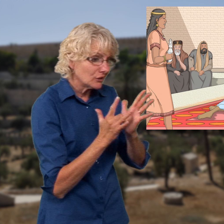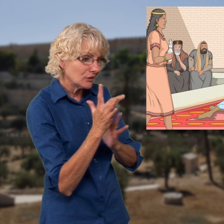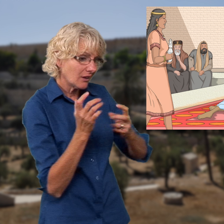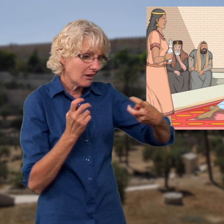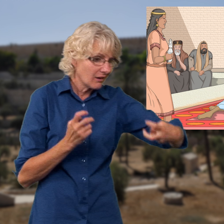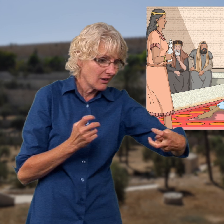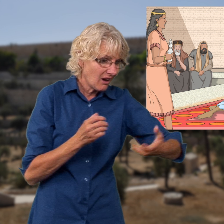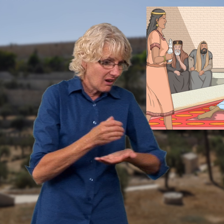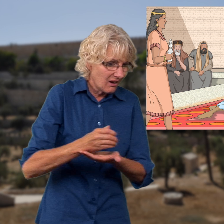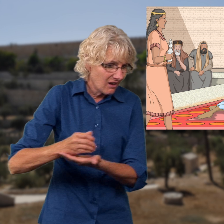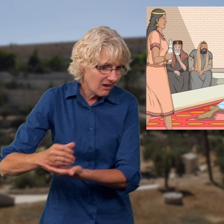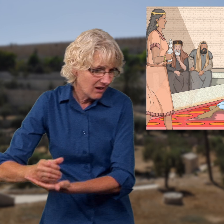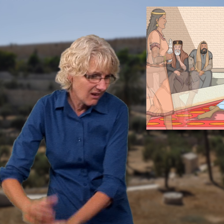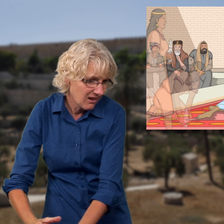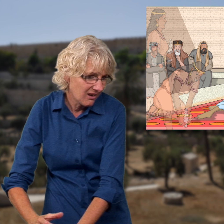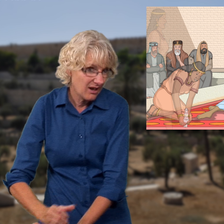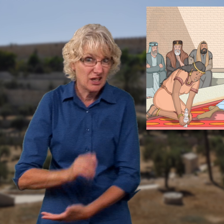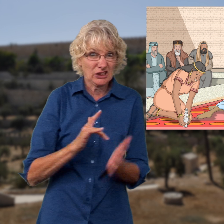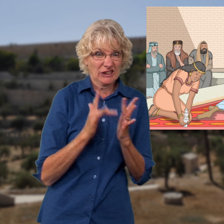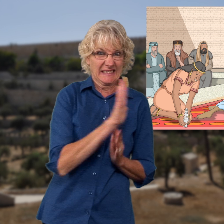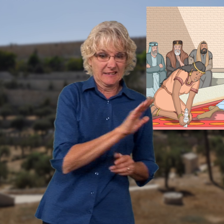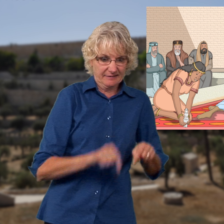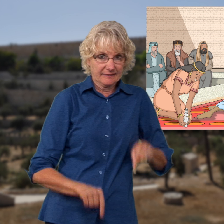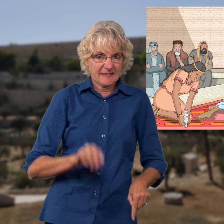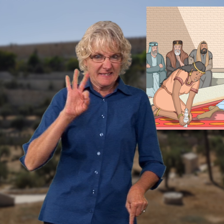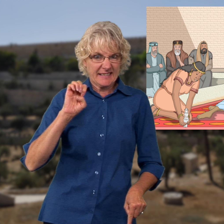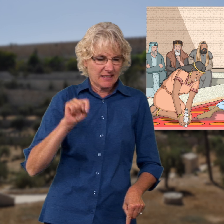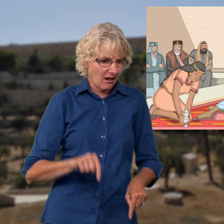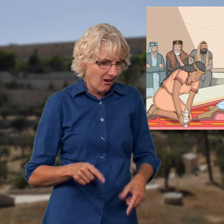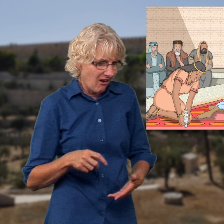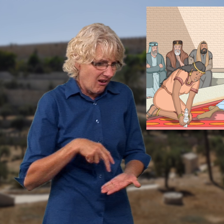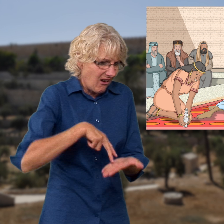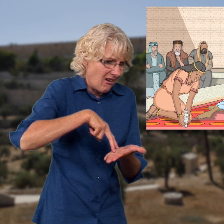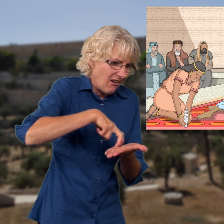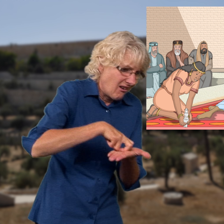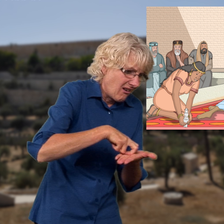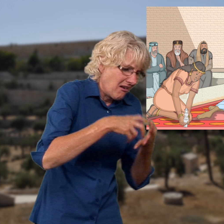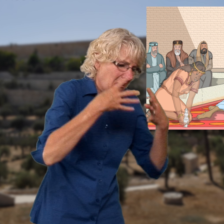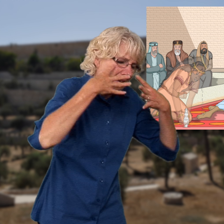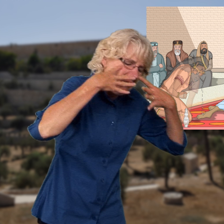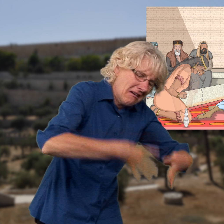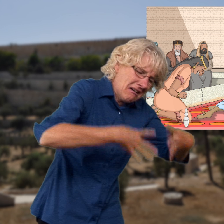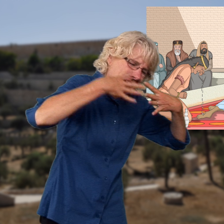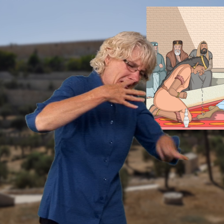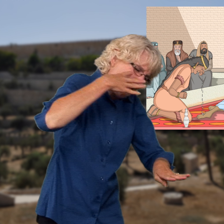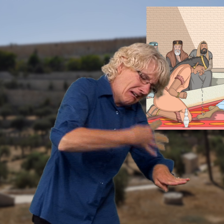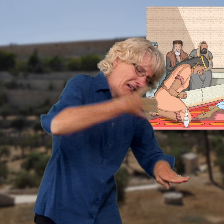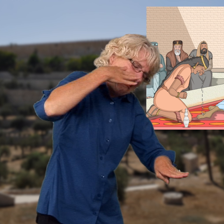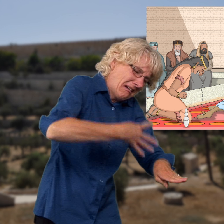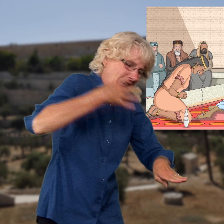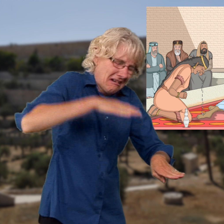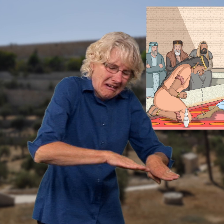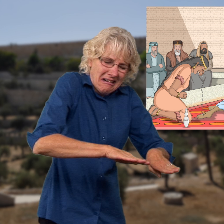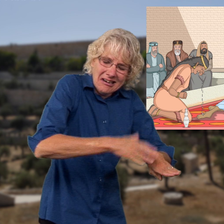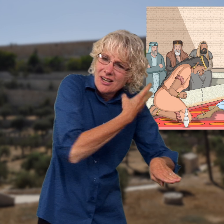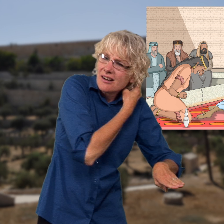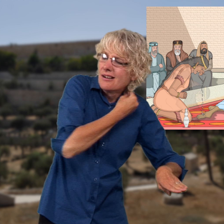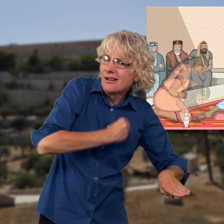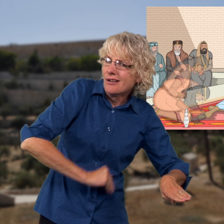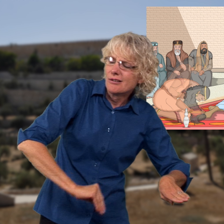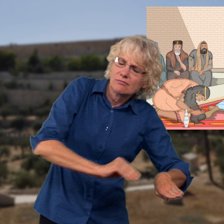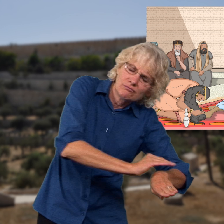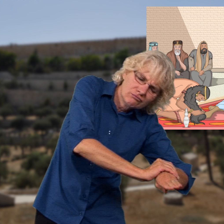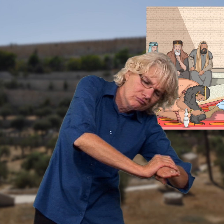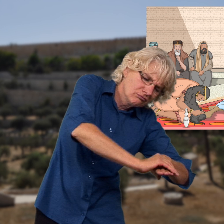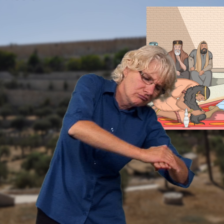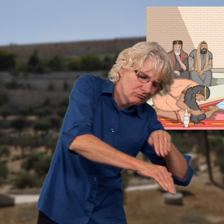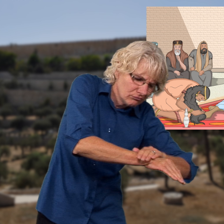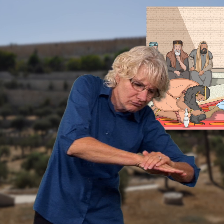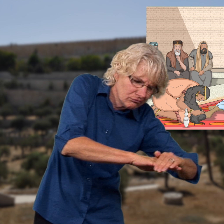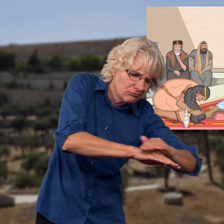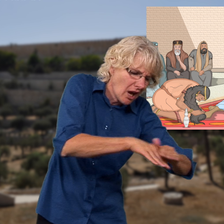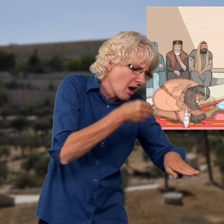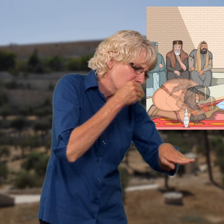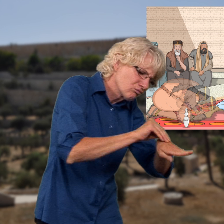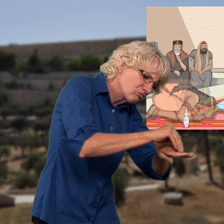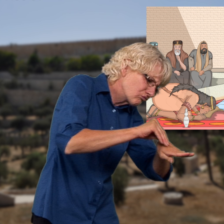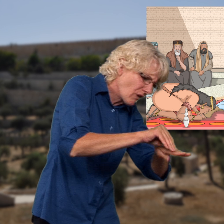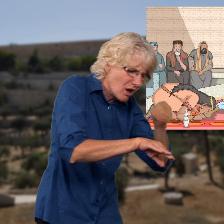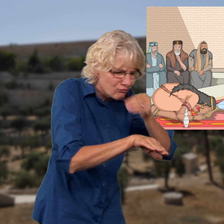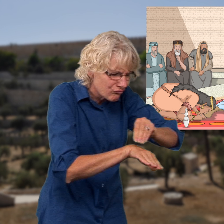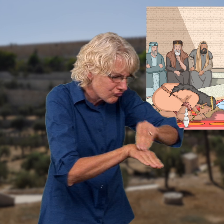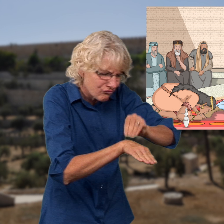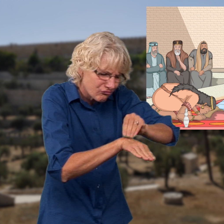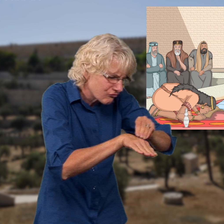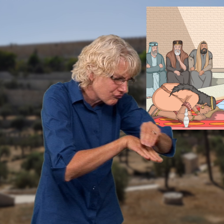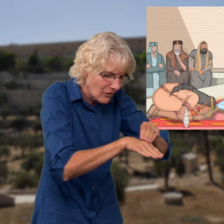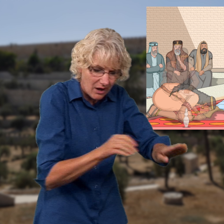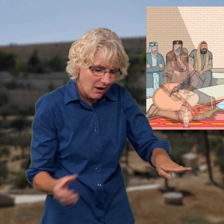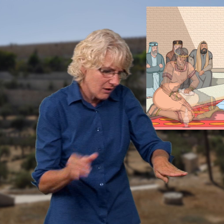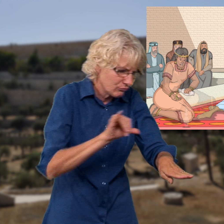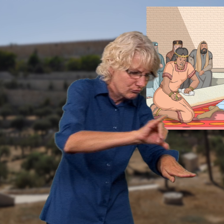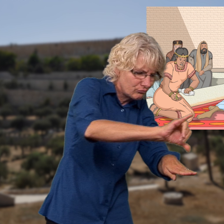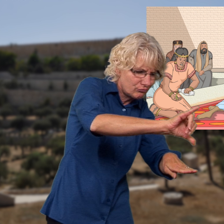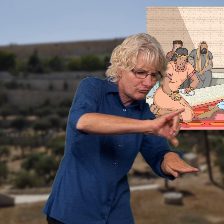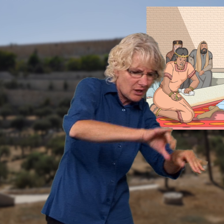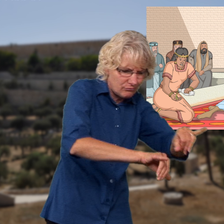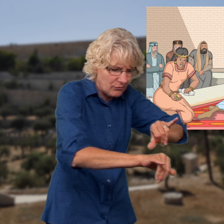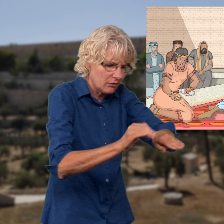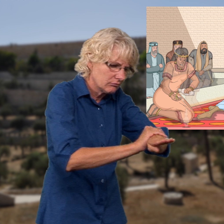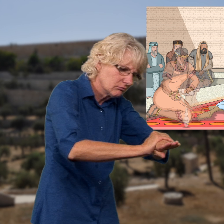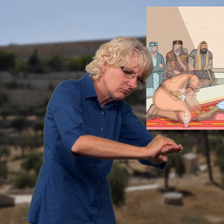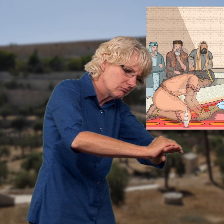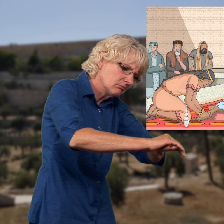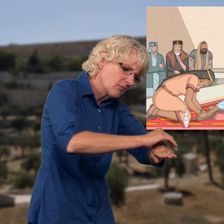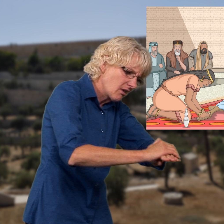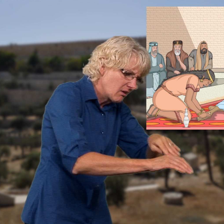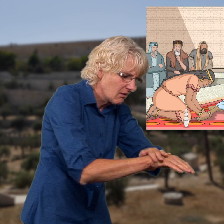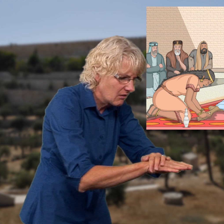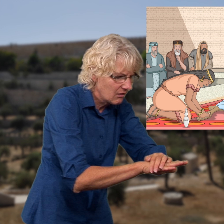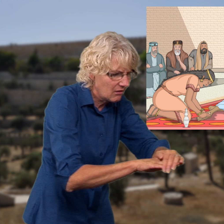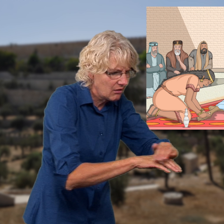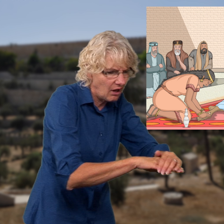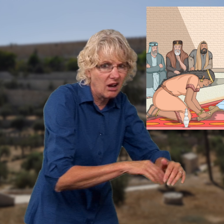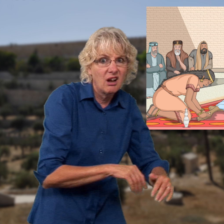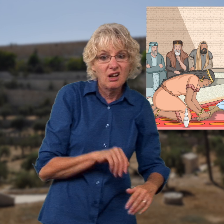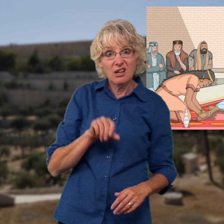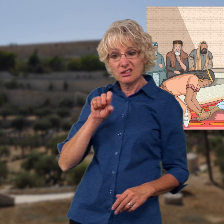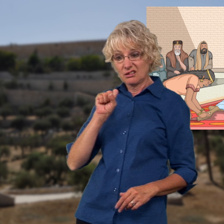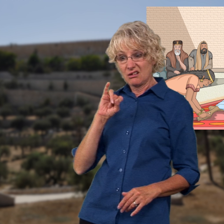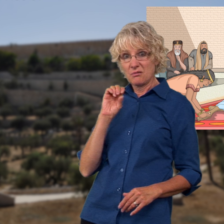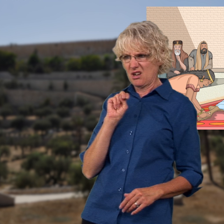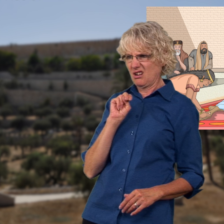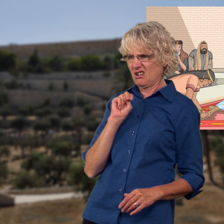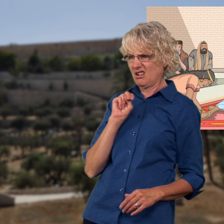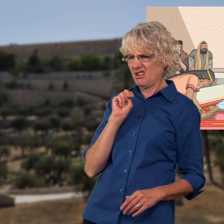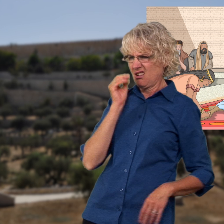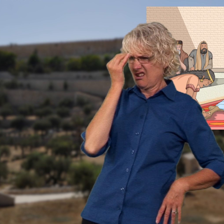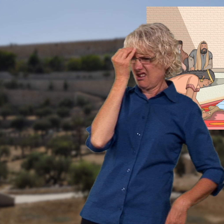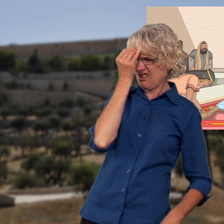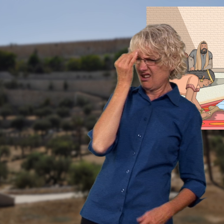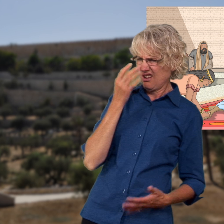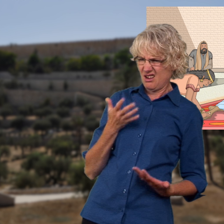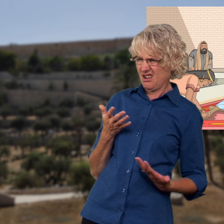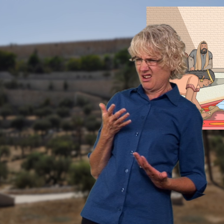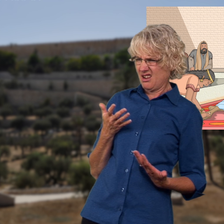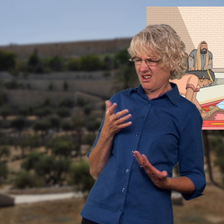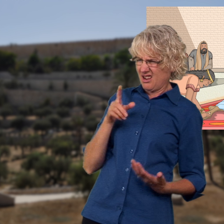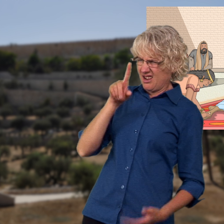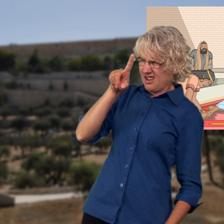As she stood behind Him at His feet weeping, she began to wet His feet with her tears and wipe them with her hair. Then she kissed His feet and anointed them with the perfume.